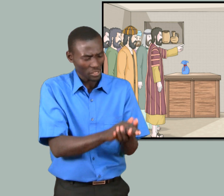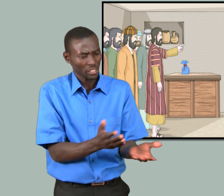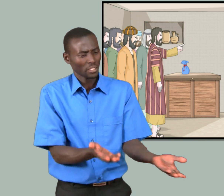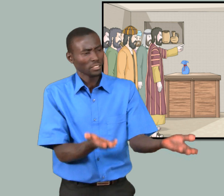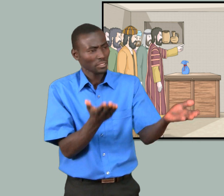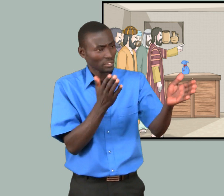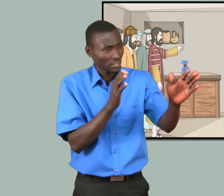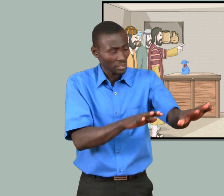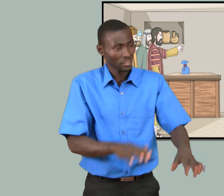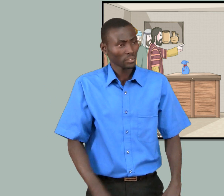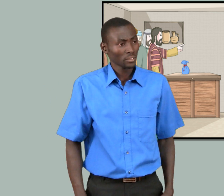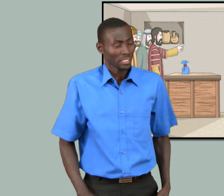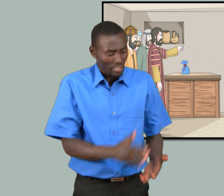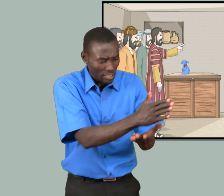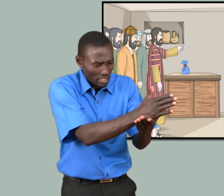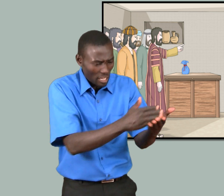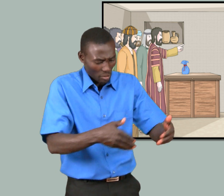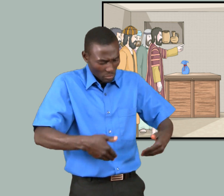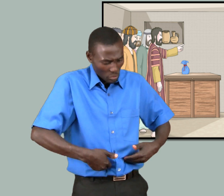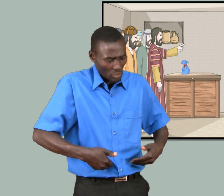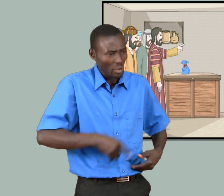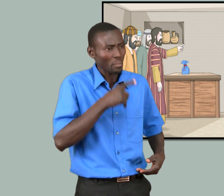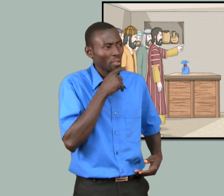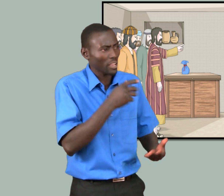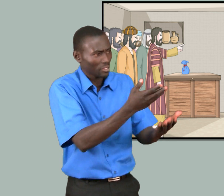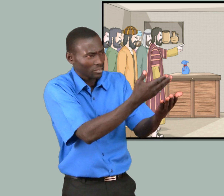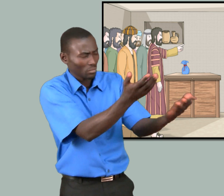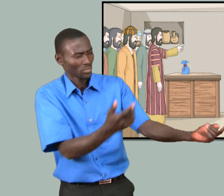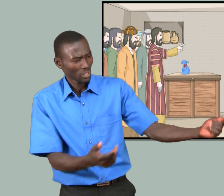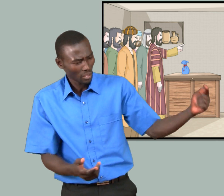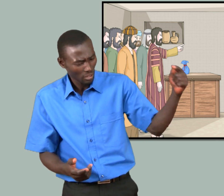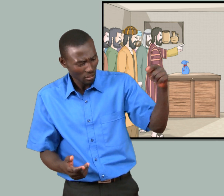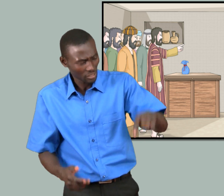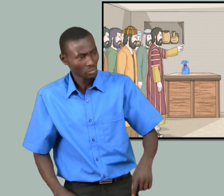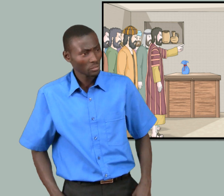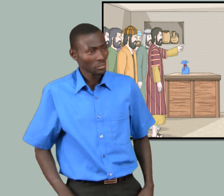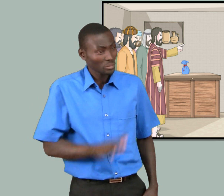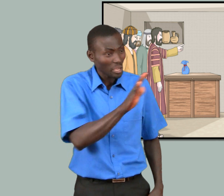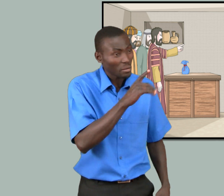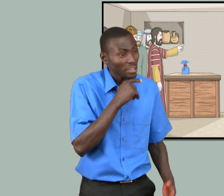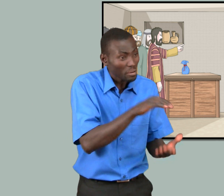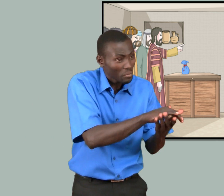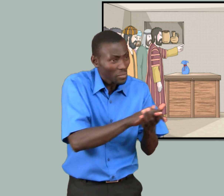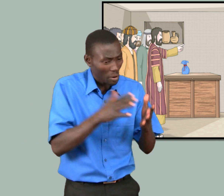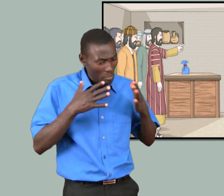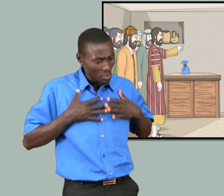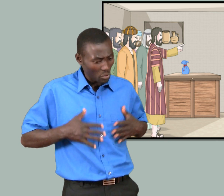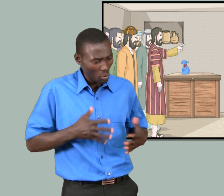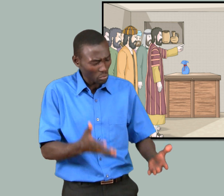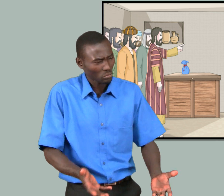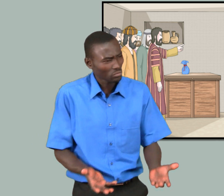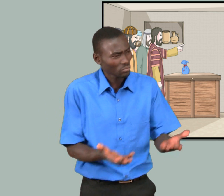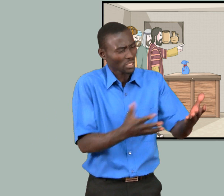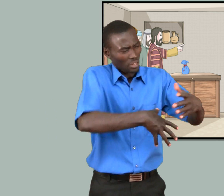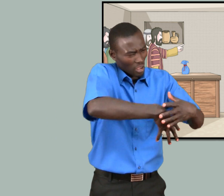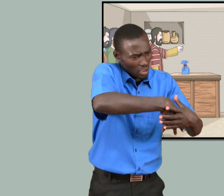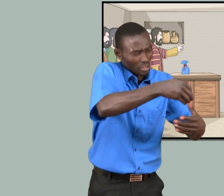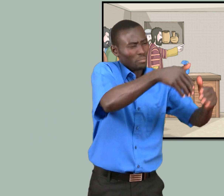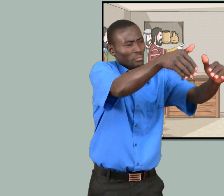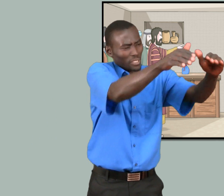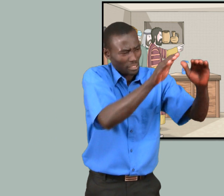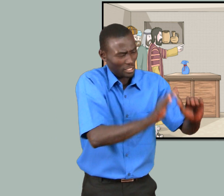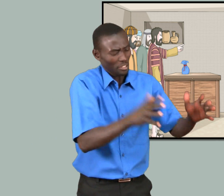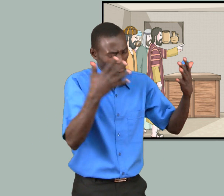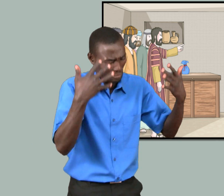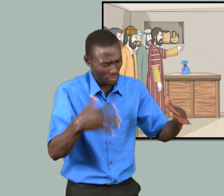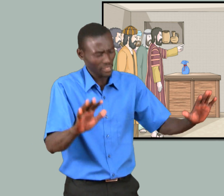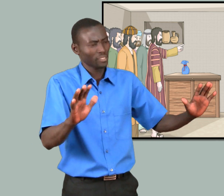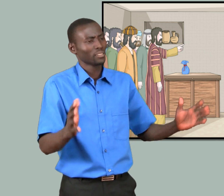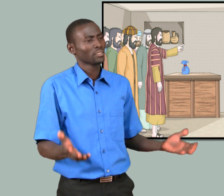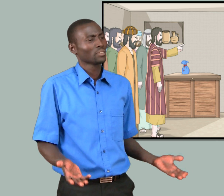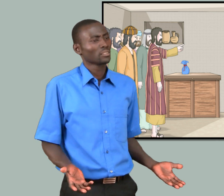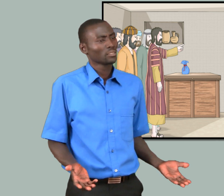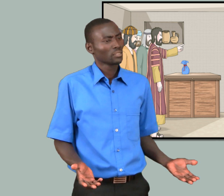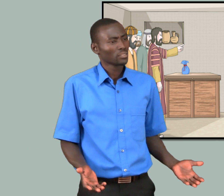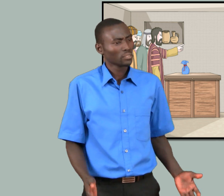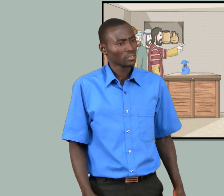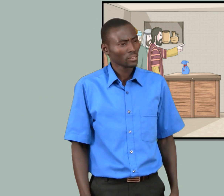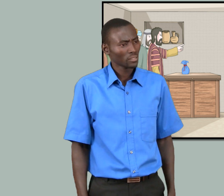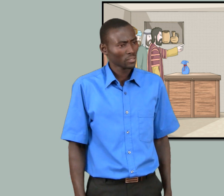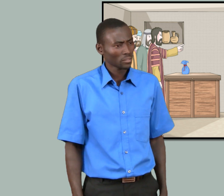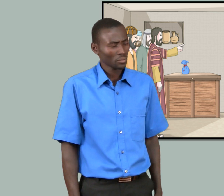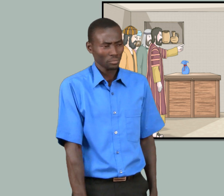Peter replied.